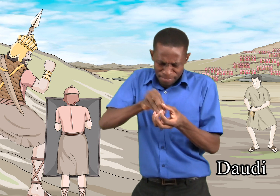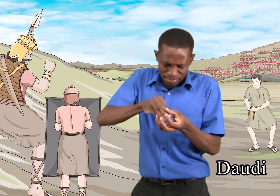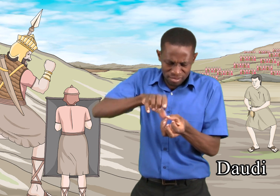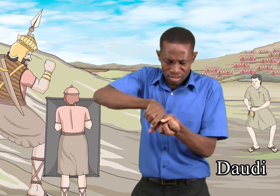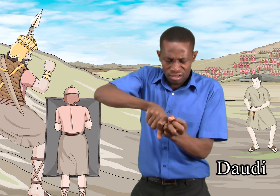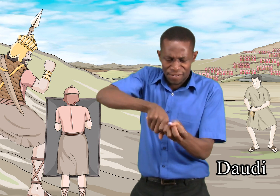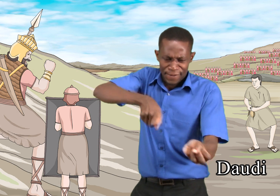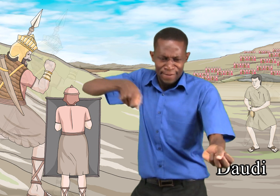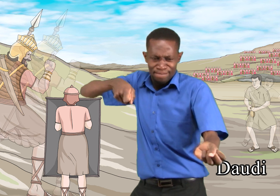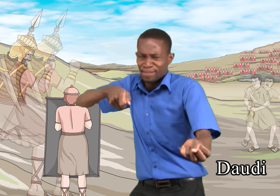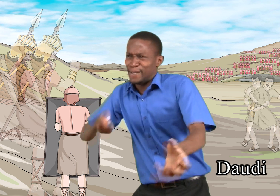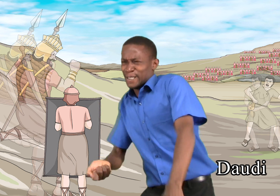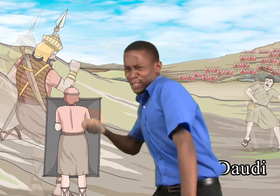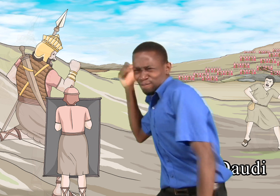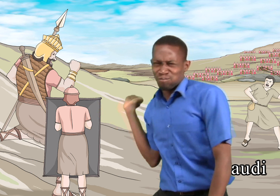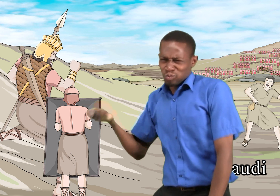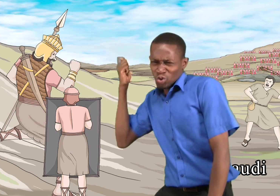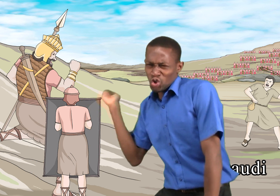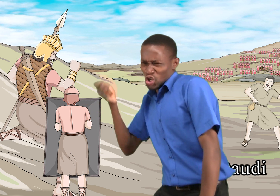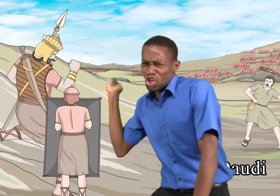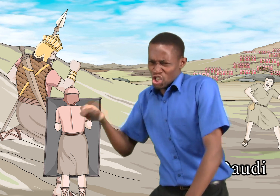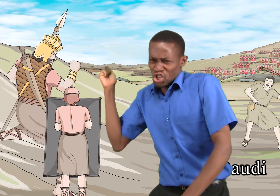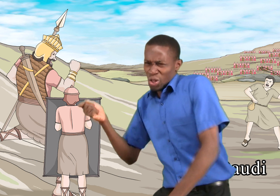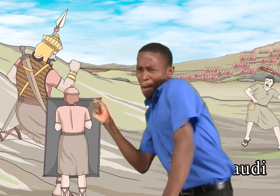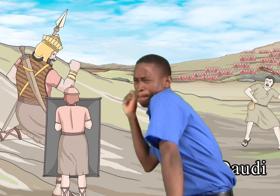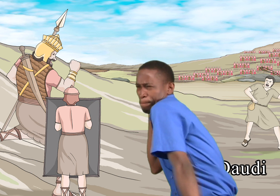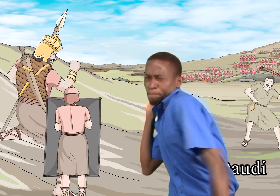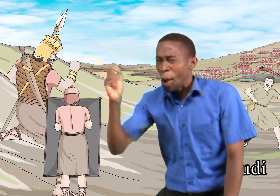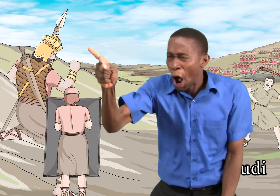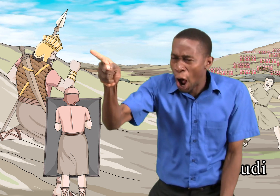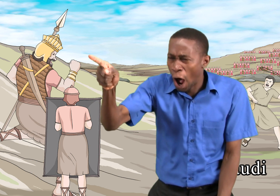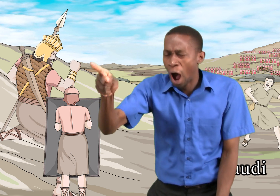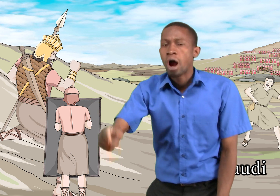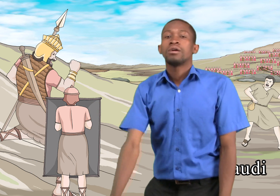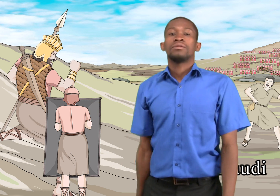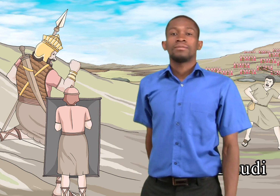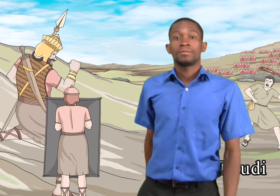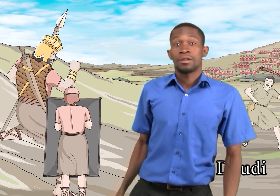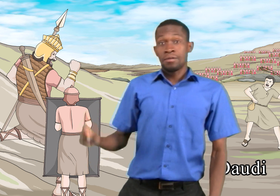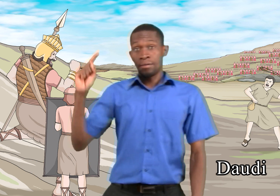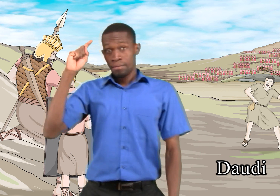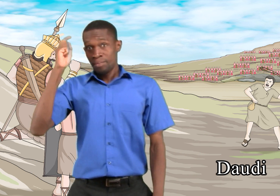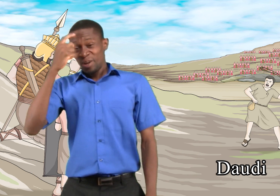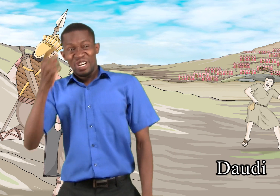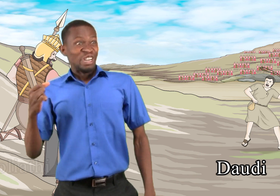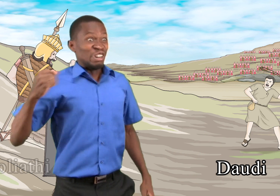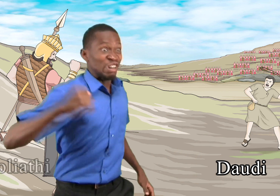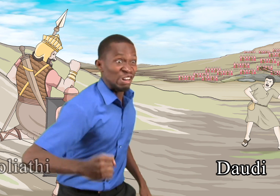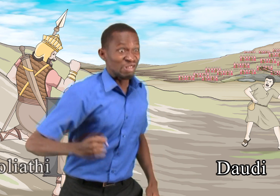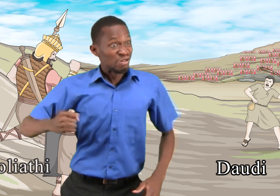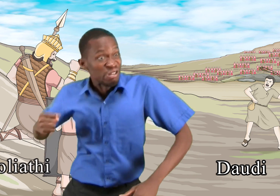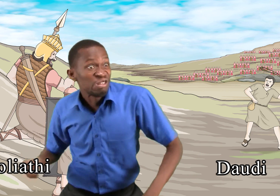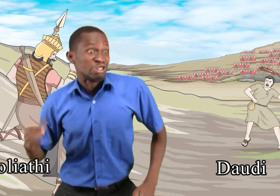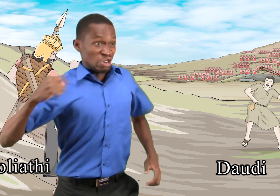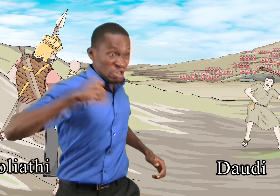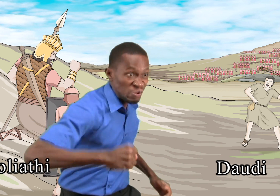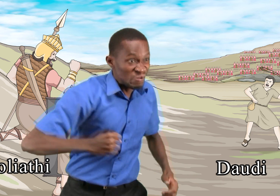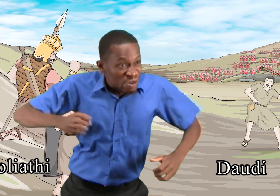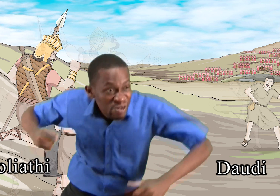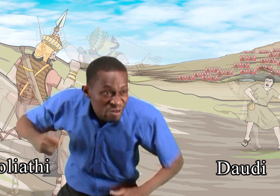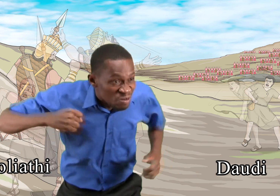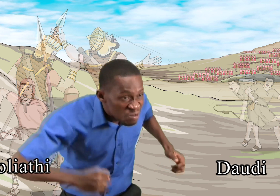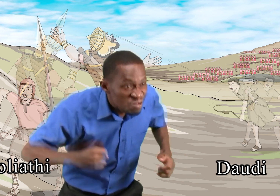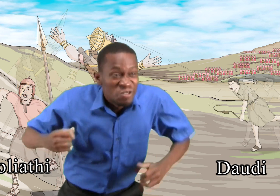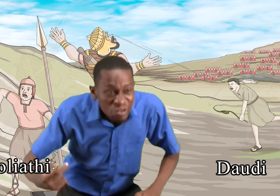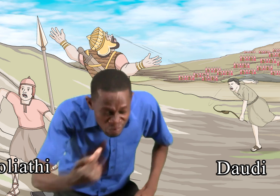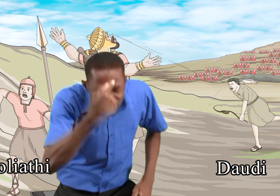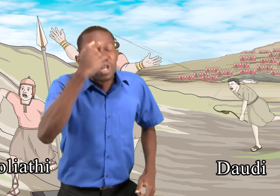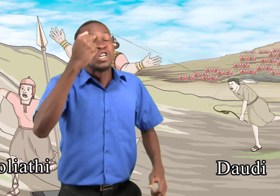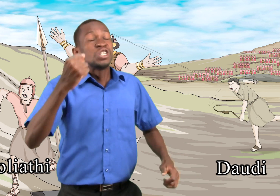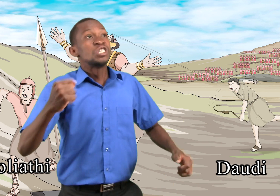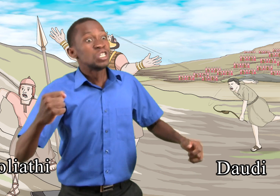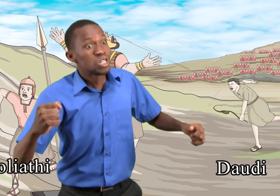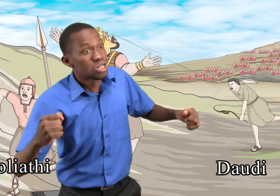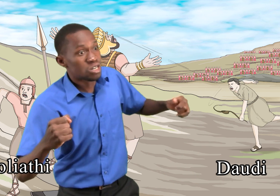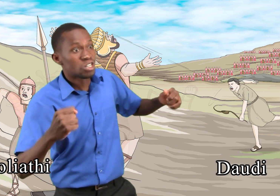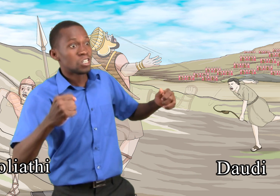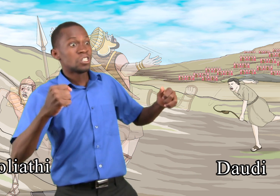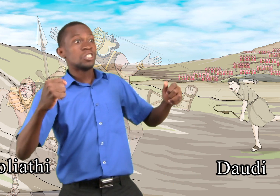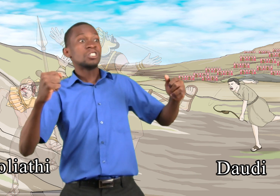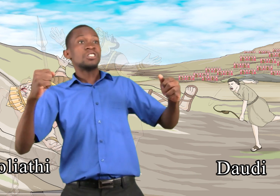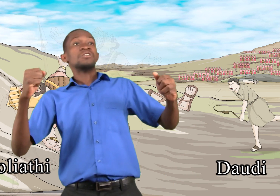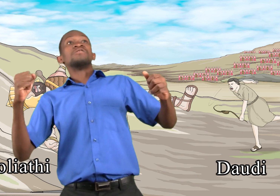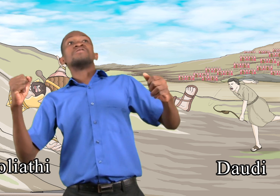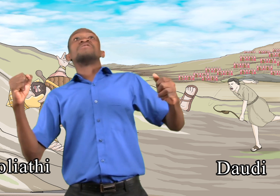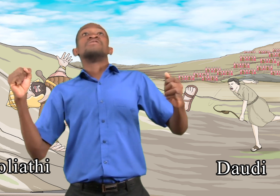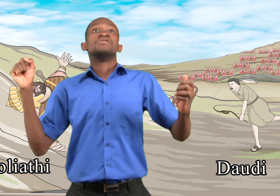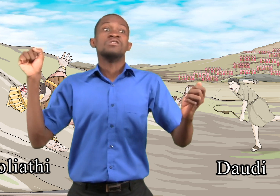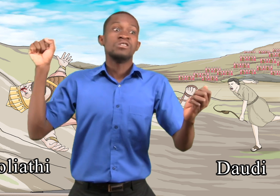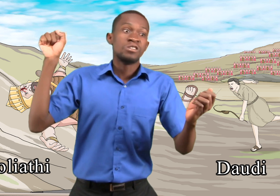Then David reached into his bag, took out a stone, and slung it, striking the Philistine on the forehead.